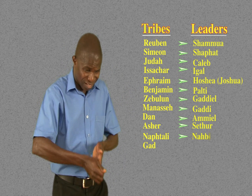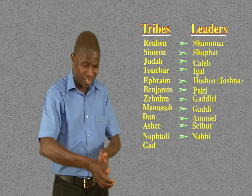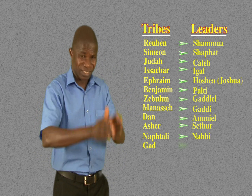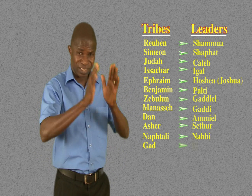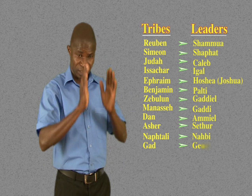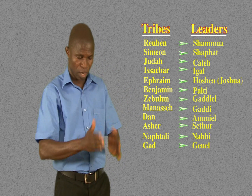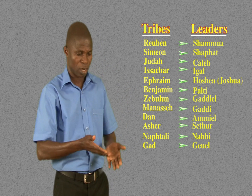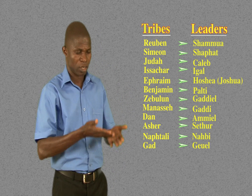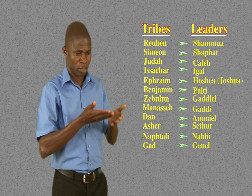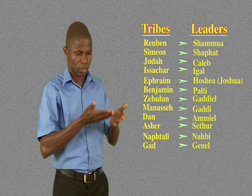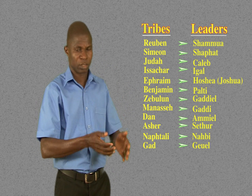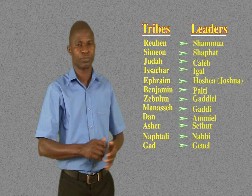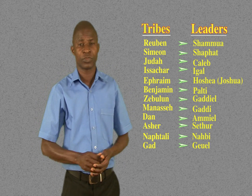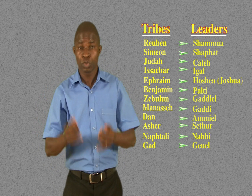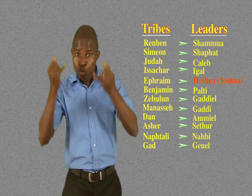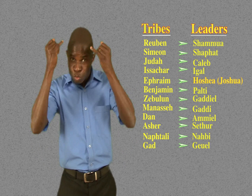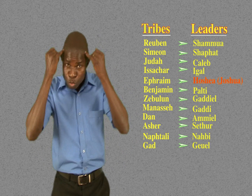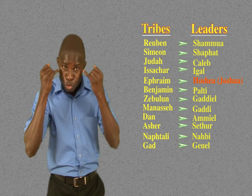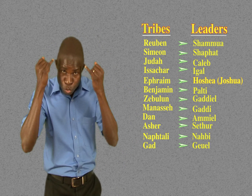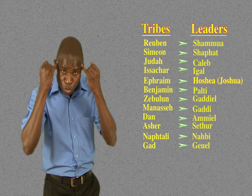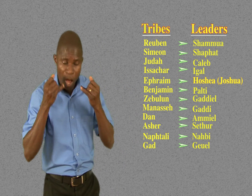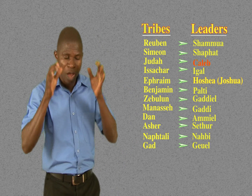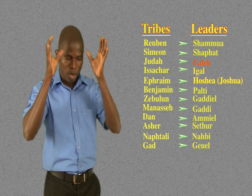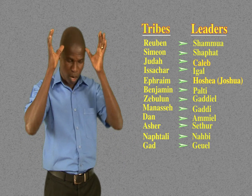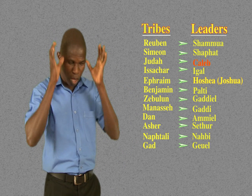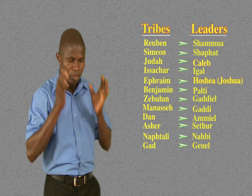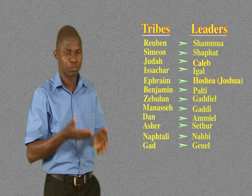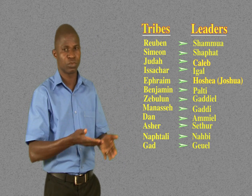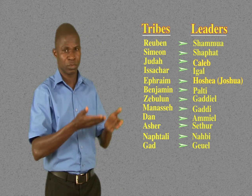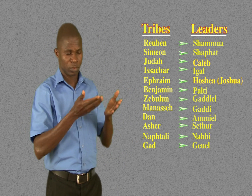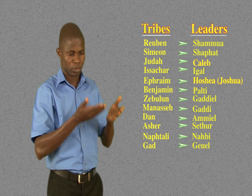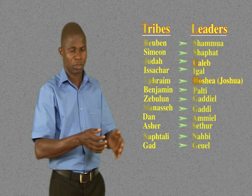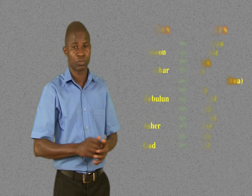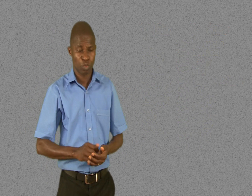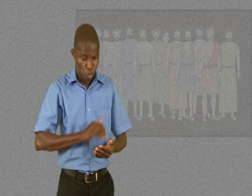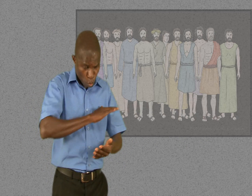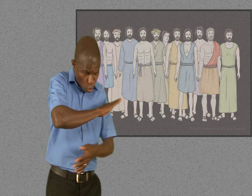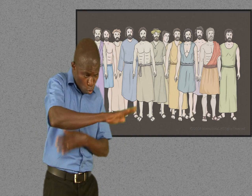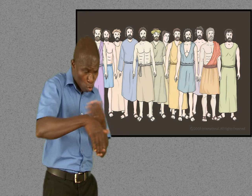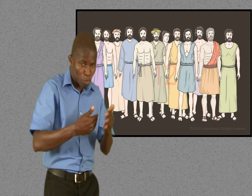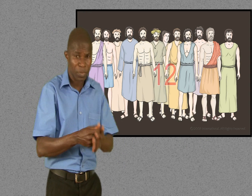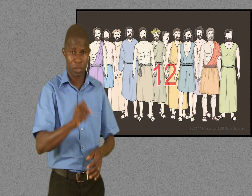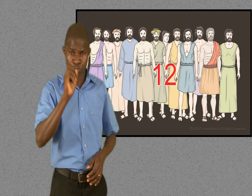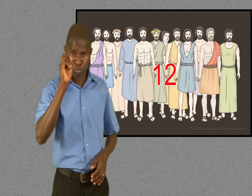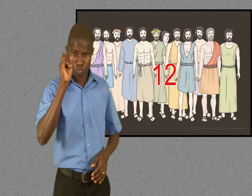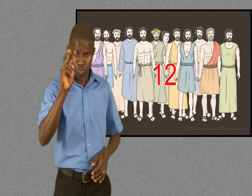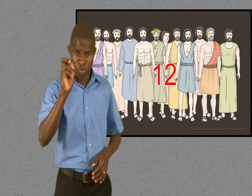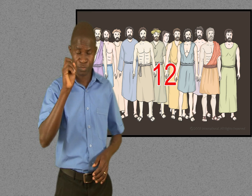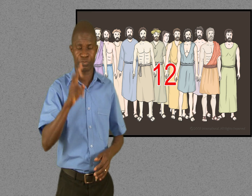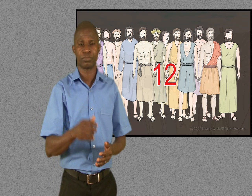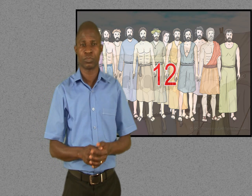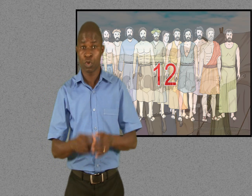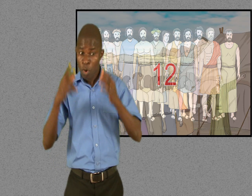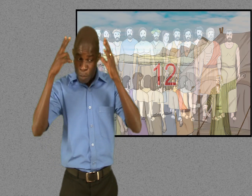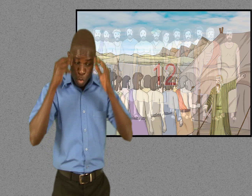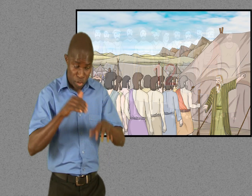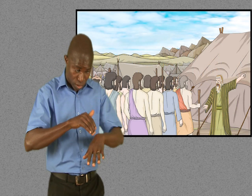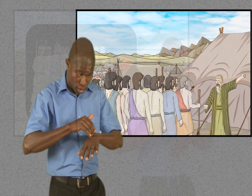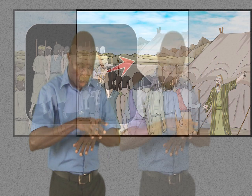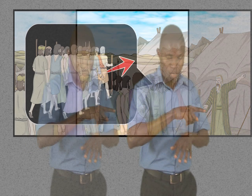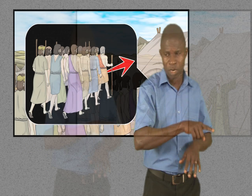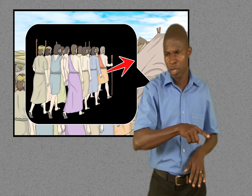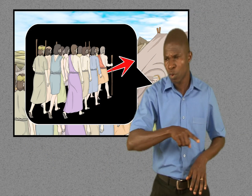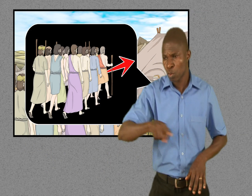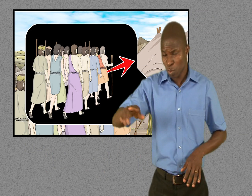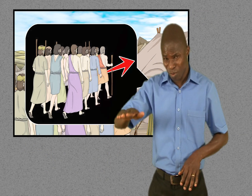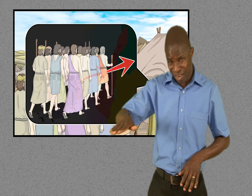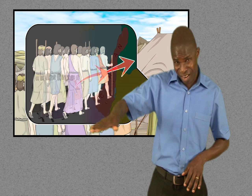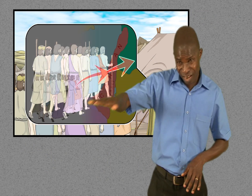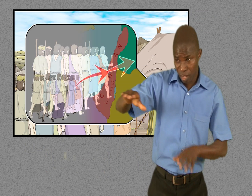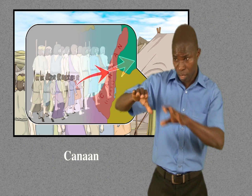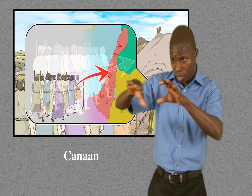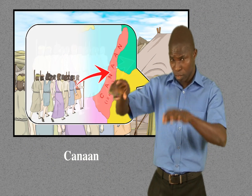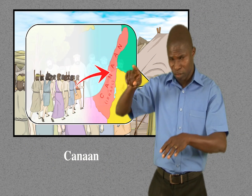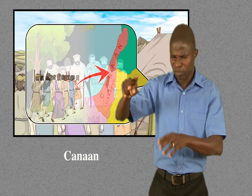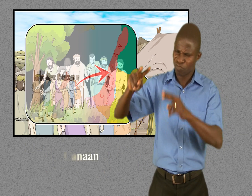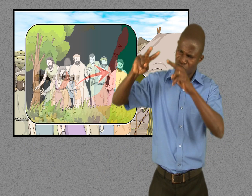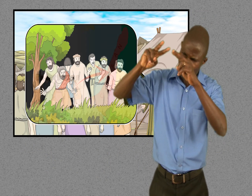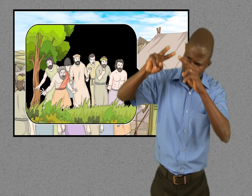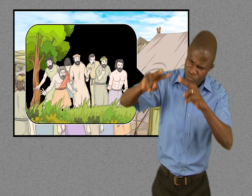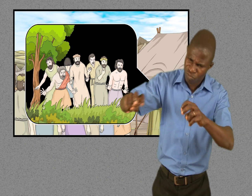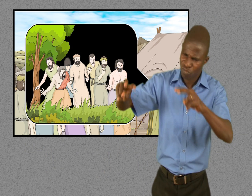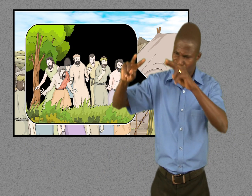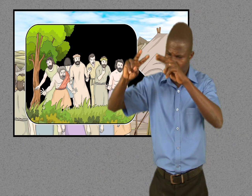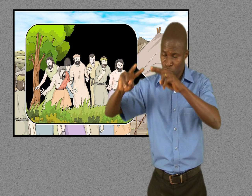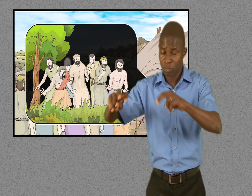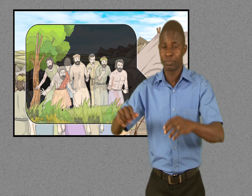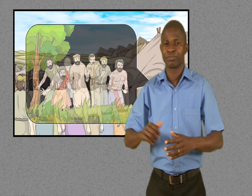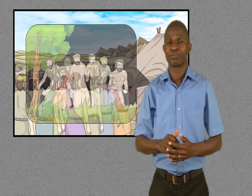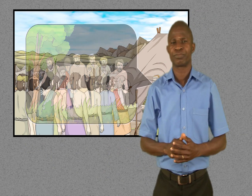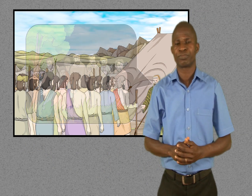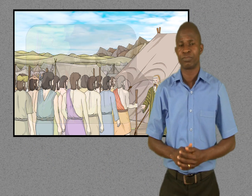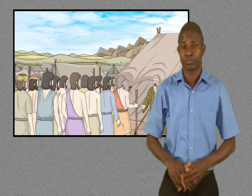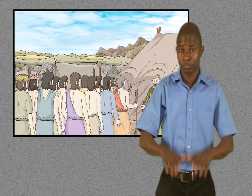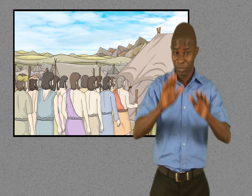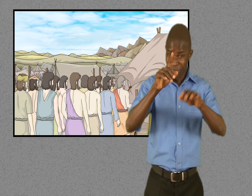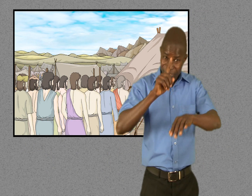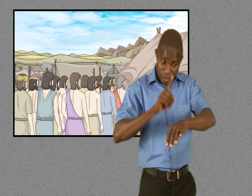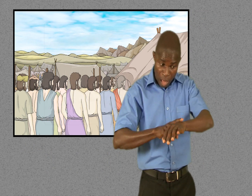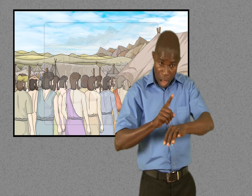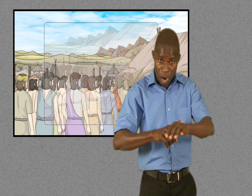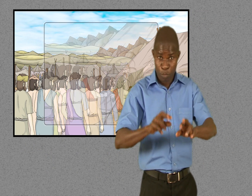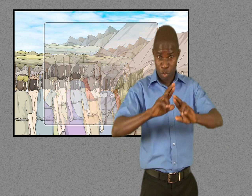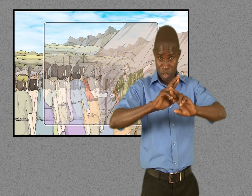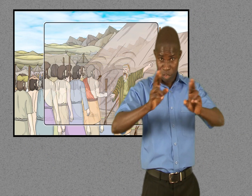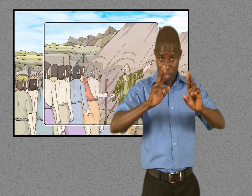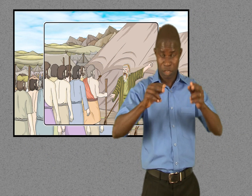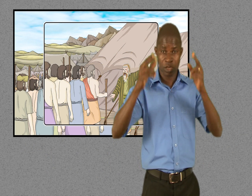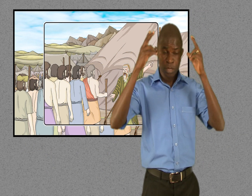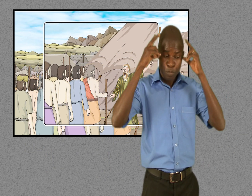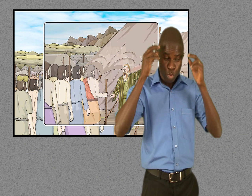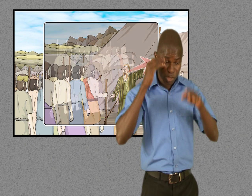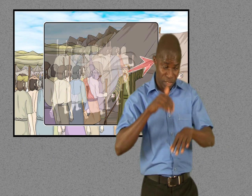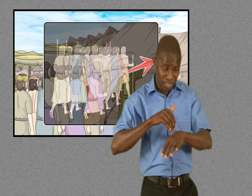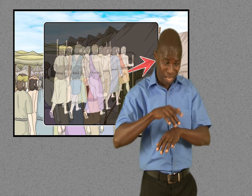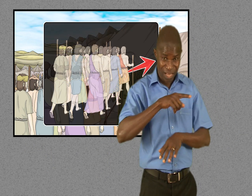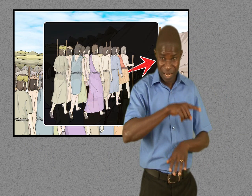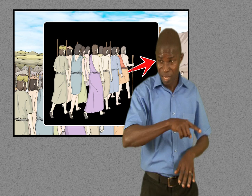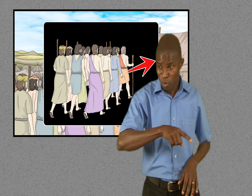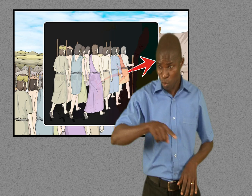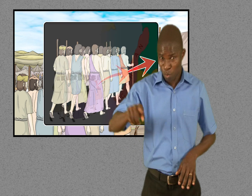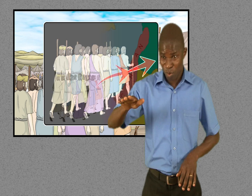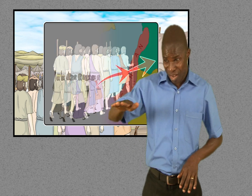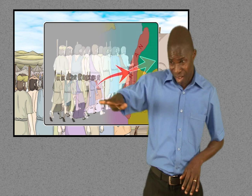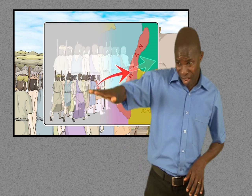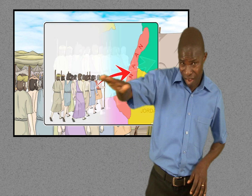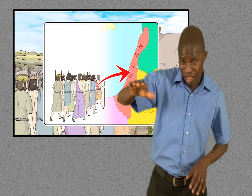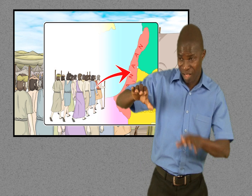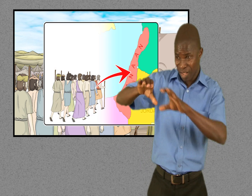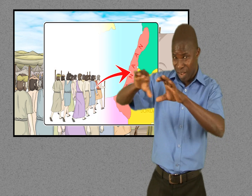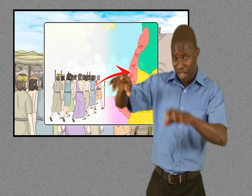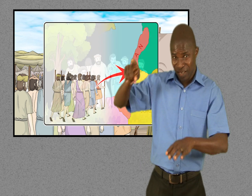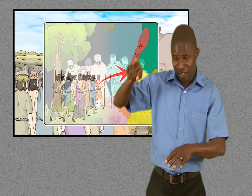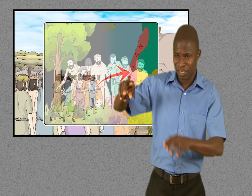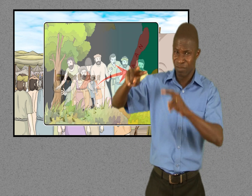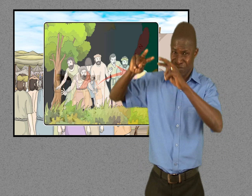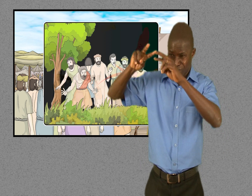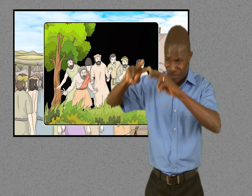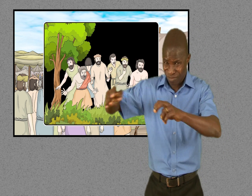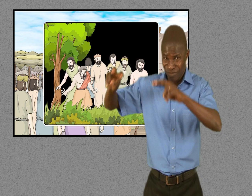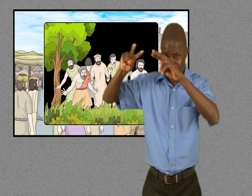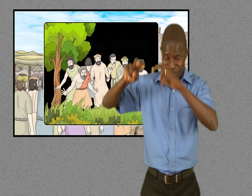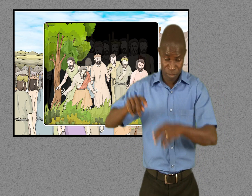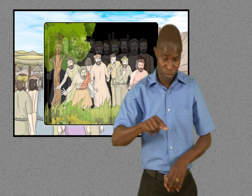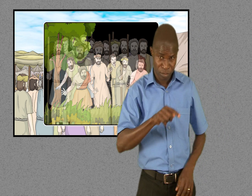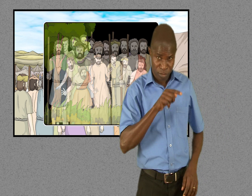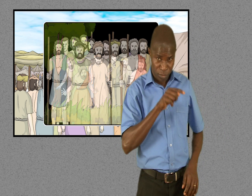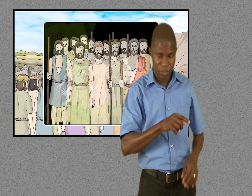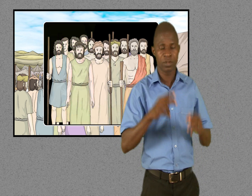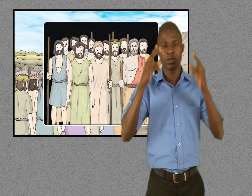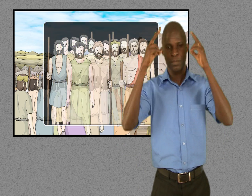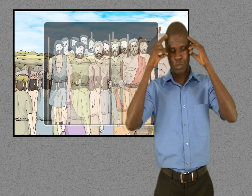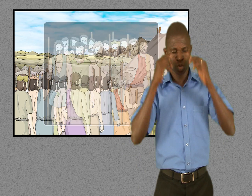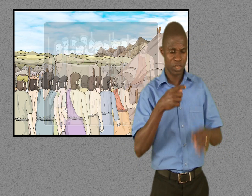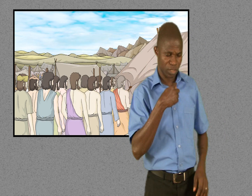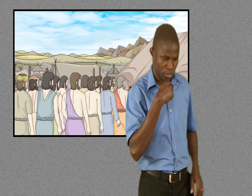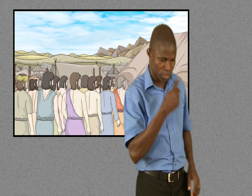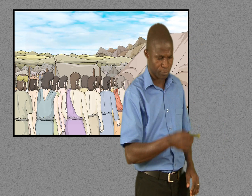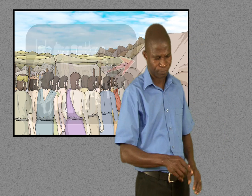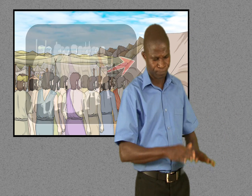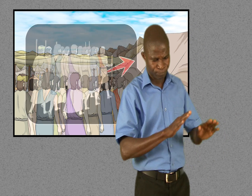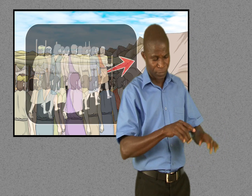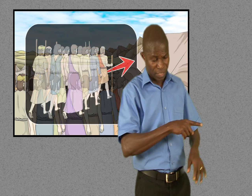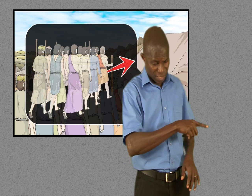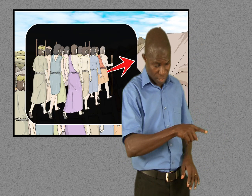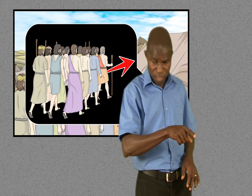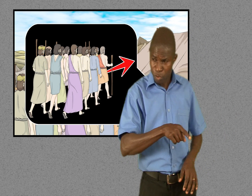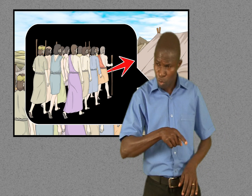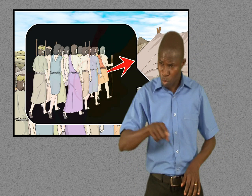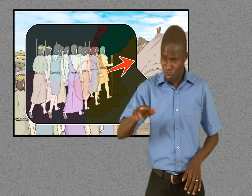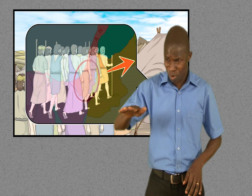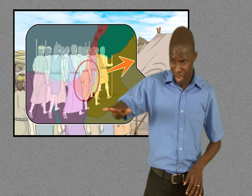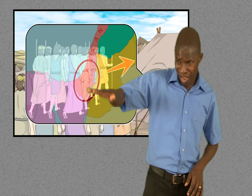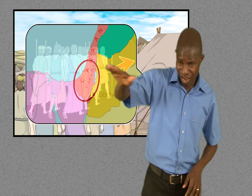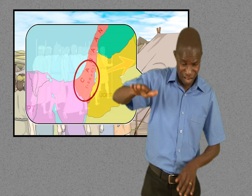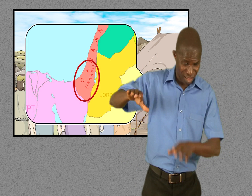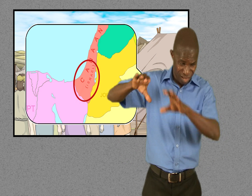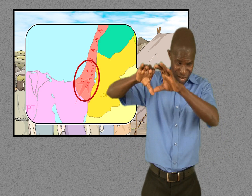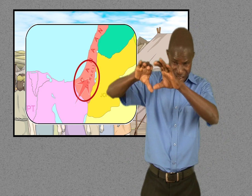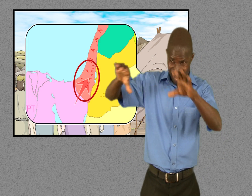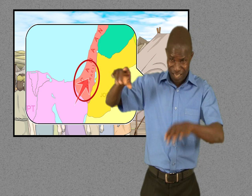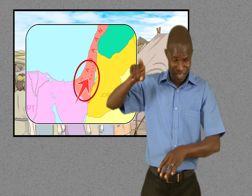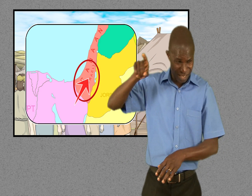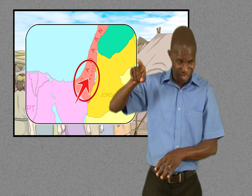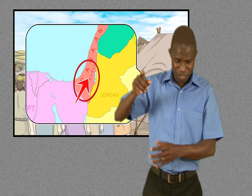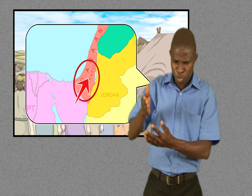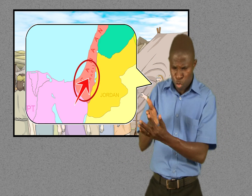from the tribe of Benjamin, Palti son of Raphu; from the tribe of Zebulun, Gaddiel son of Sodi; from the tribe of Manasseh (a tribe of Joseph), Gaddi son of Susi; from the tribe of Dan, Ammiel son of Gemalli; from the tribe of Asher, Sethur son of Michael; from the tribe of Naphtali, Nahbi son of Vophsi;